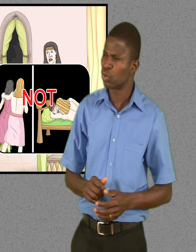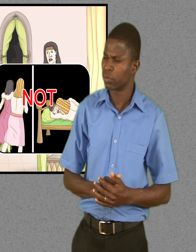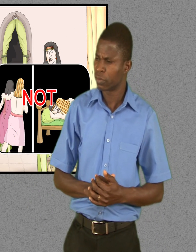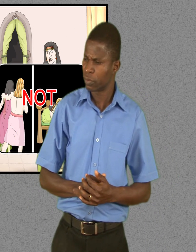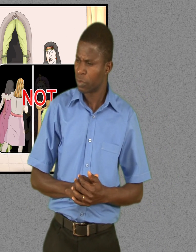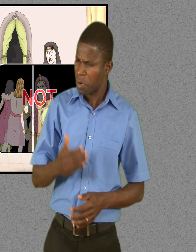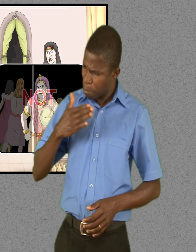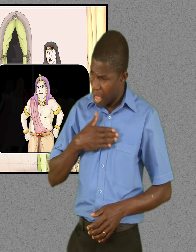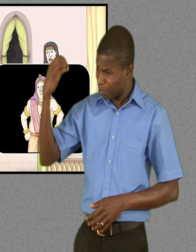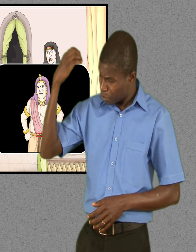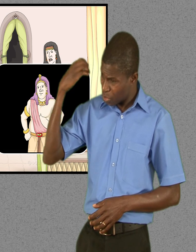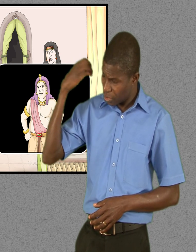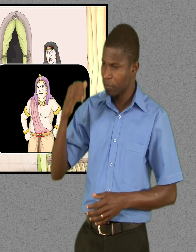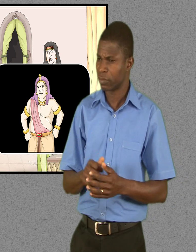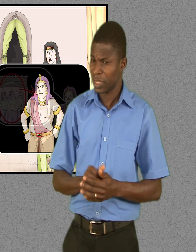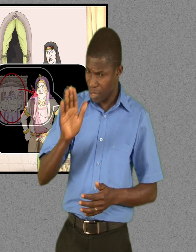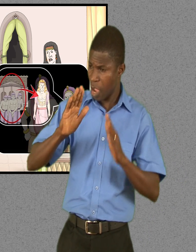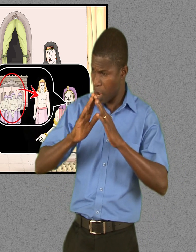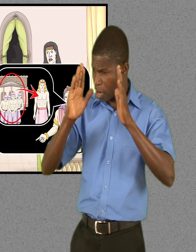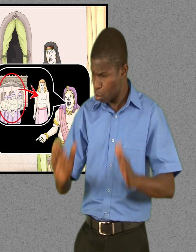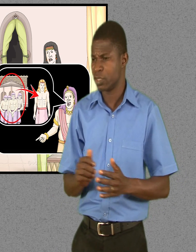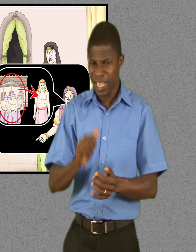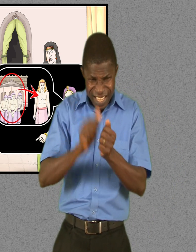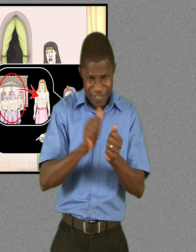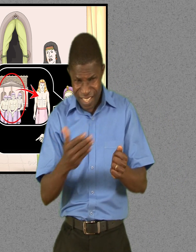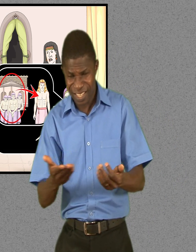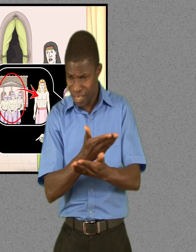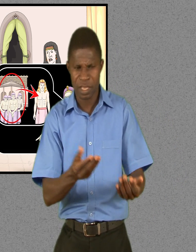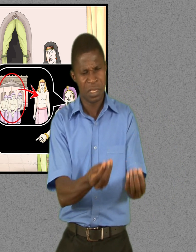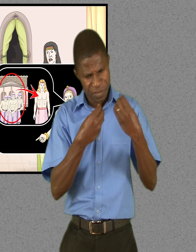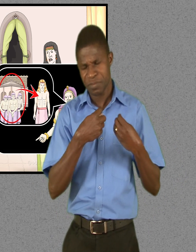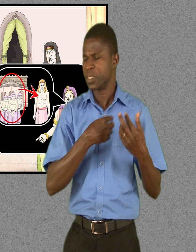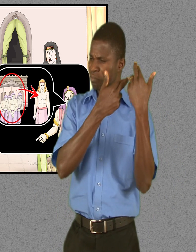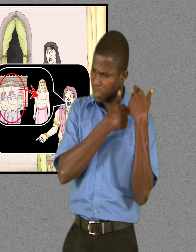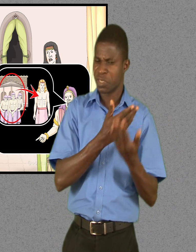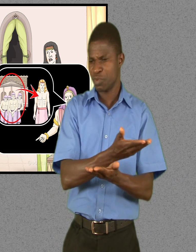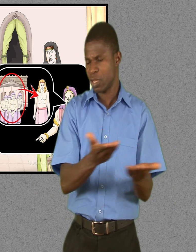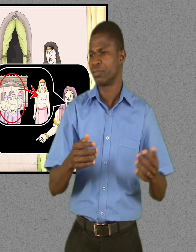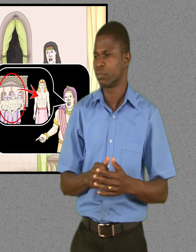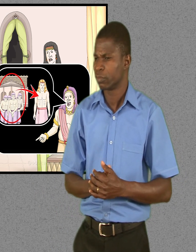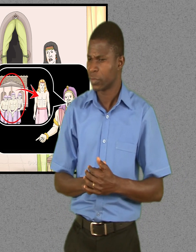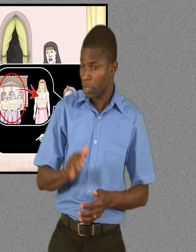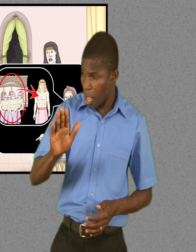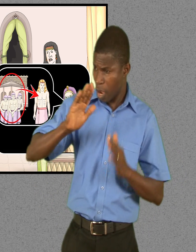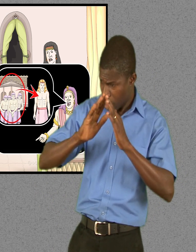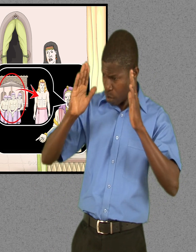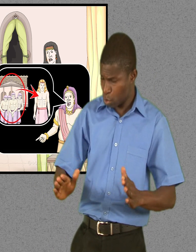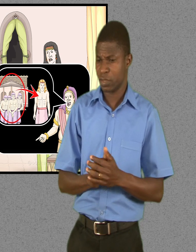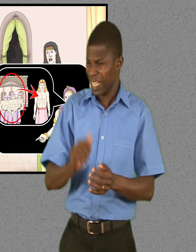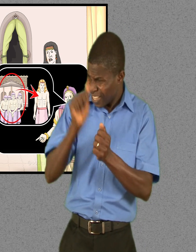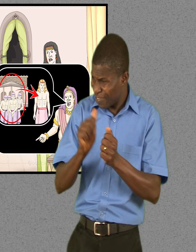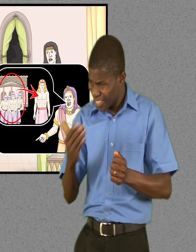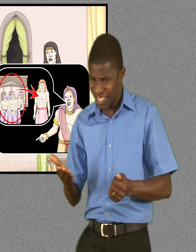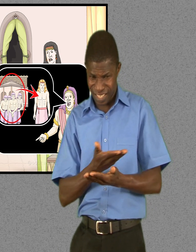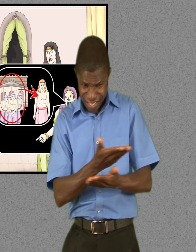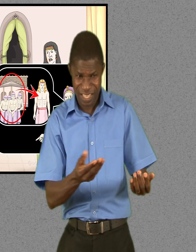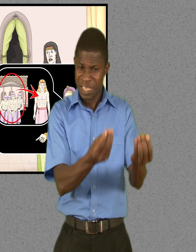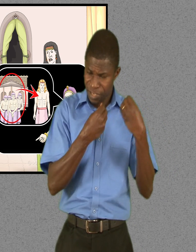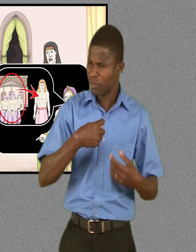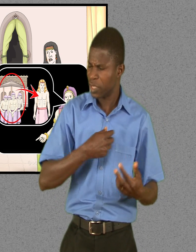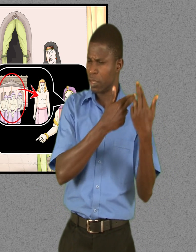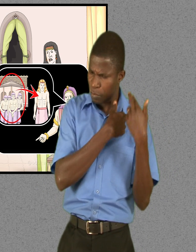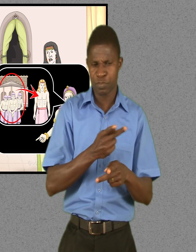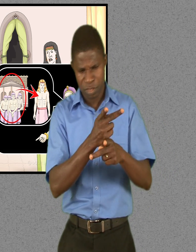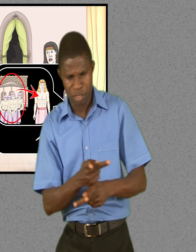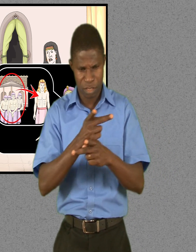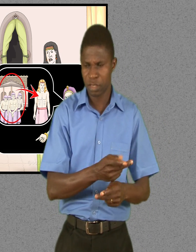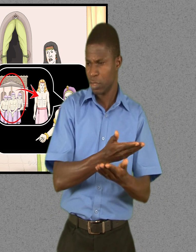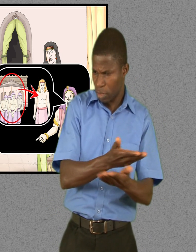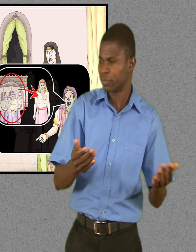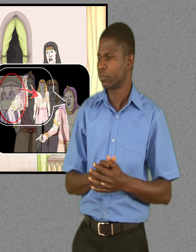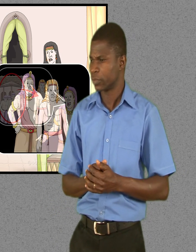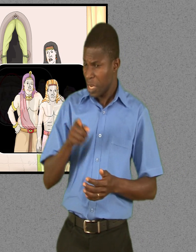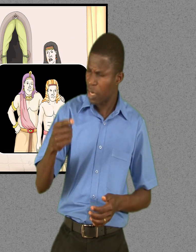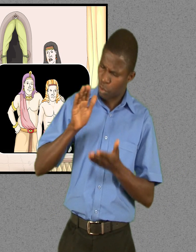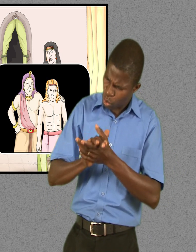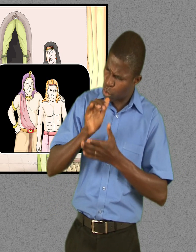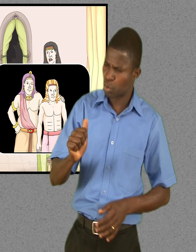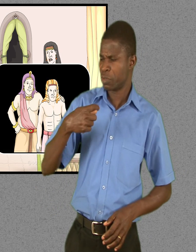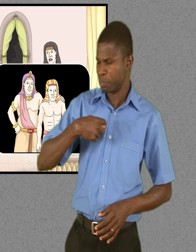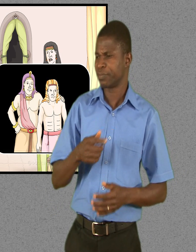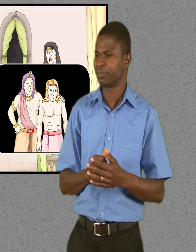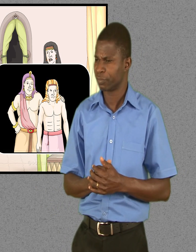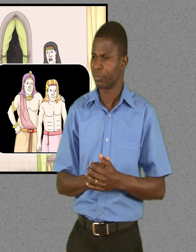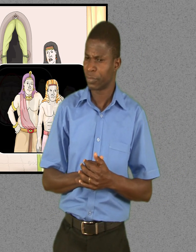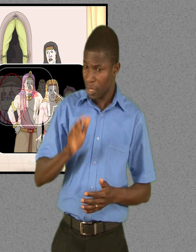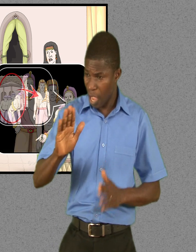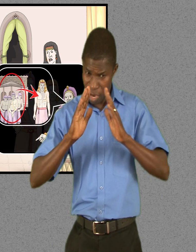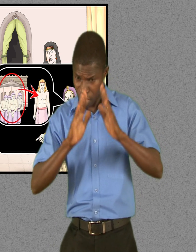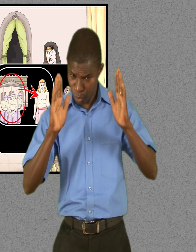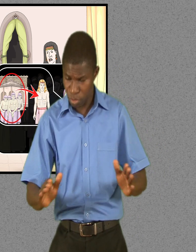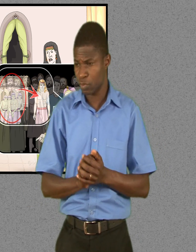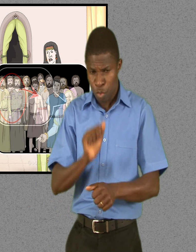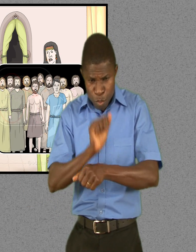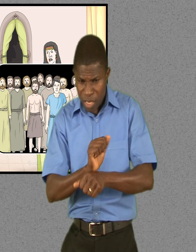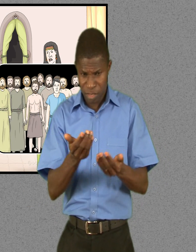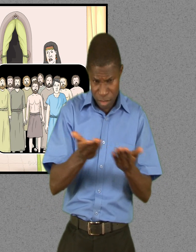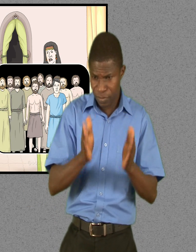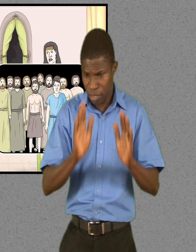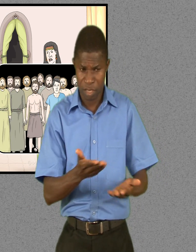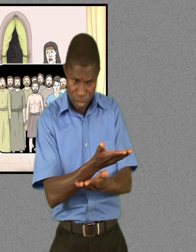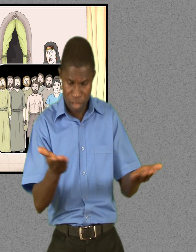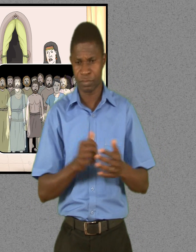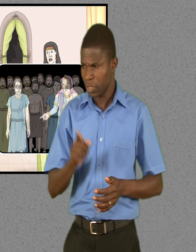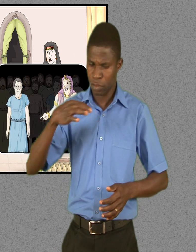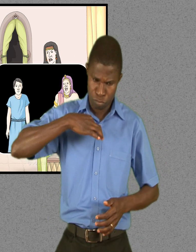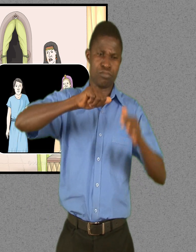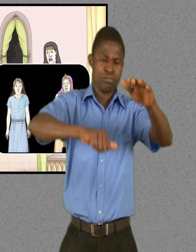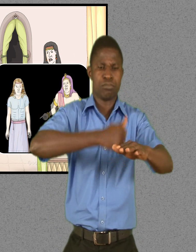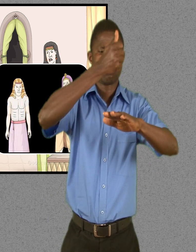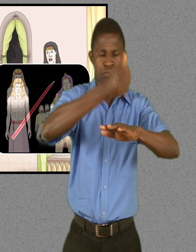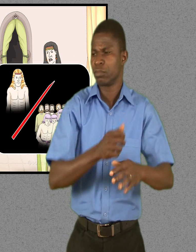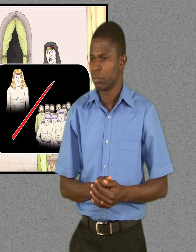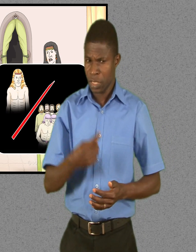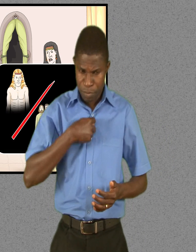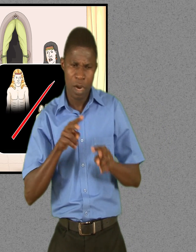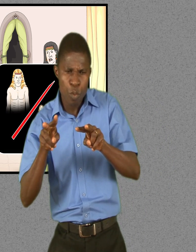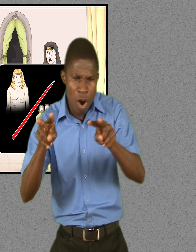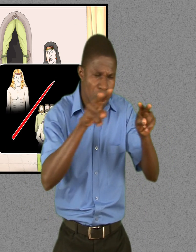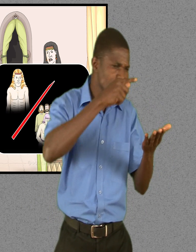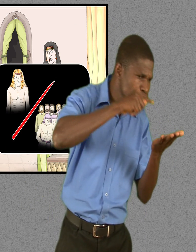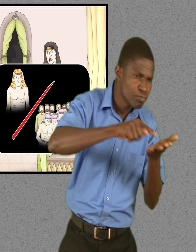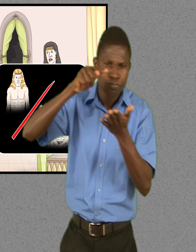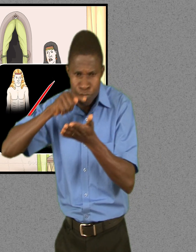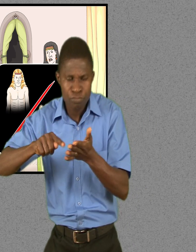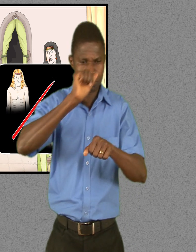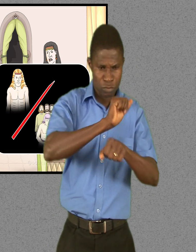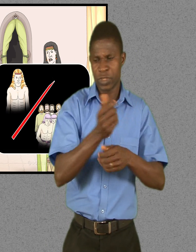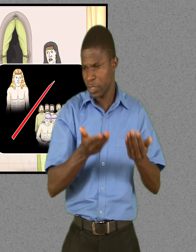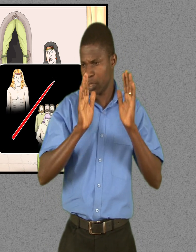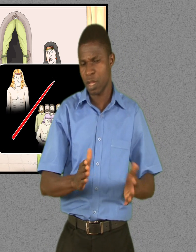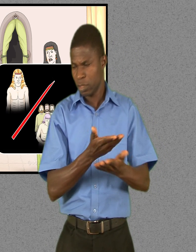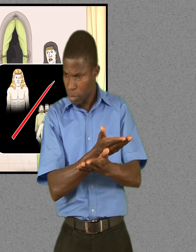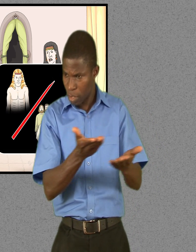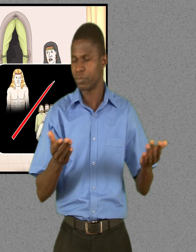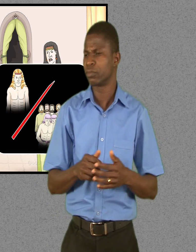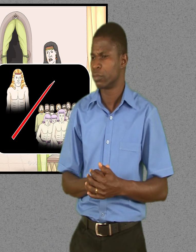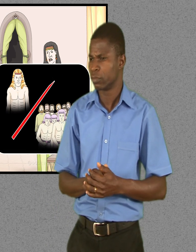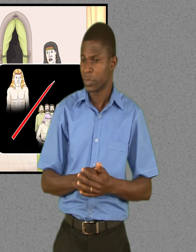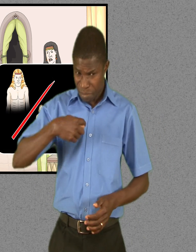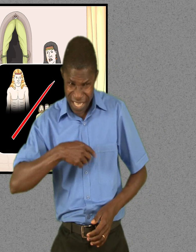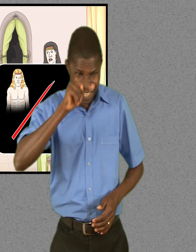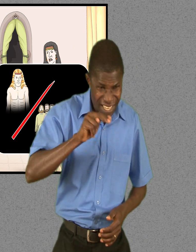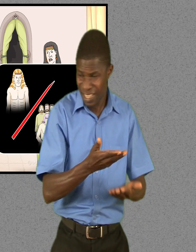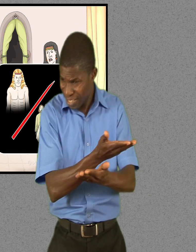“Look,” he said to his master’s wife, “with me here, my master does not concern himself with anything in his house, and he has entrusted everything he owns to my care.